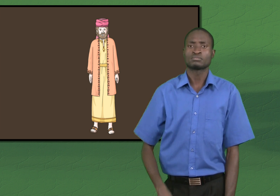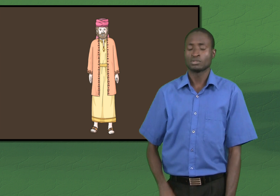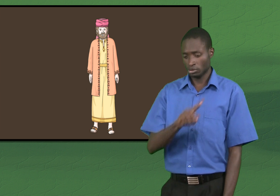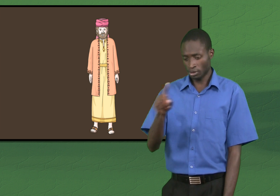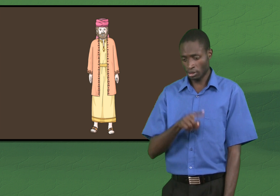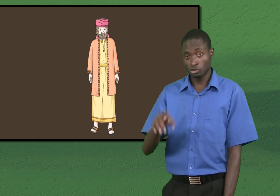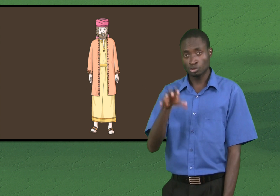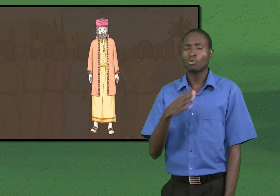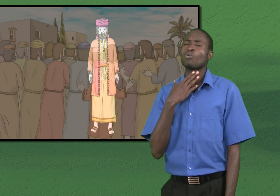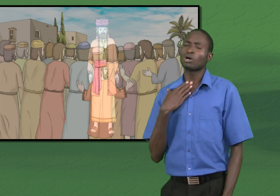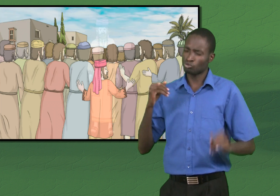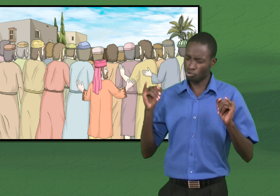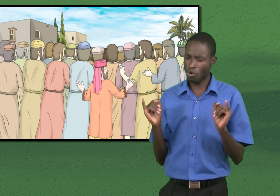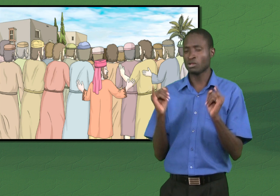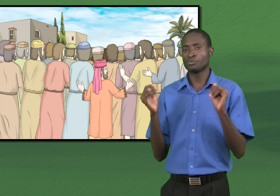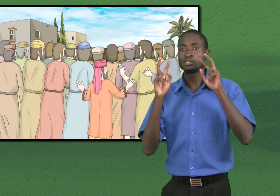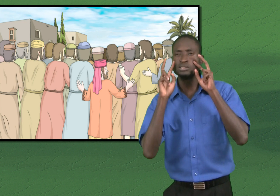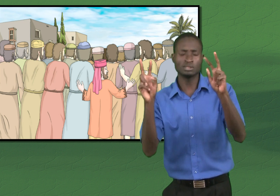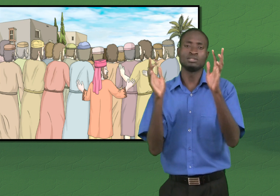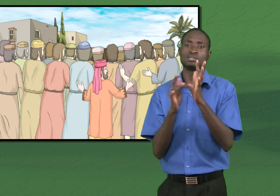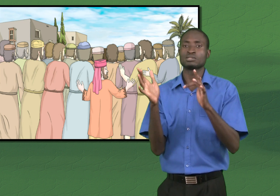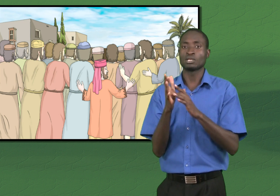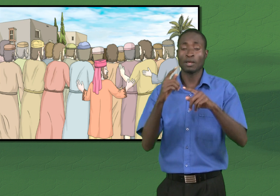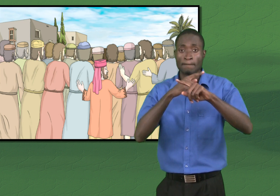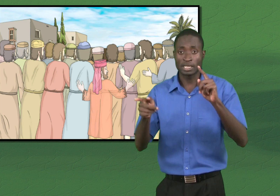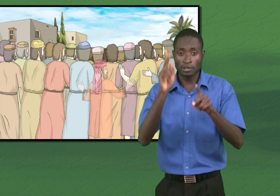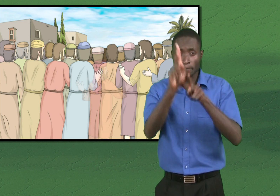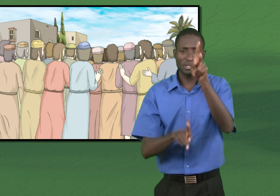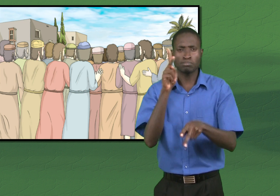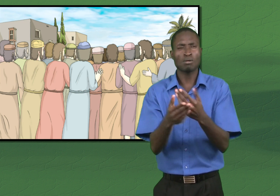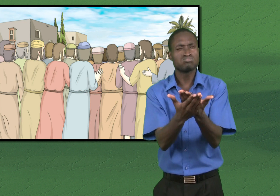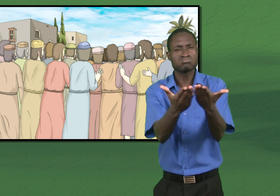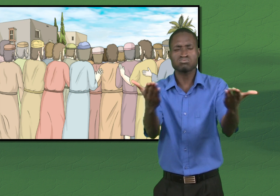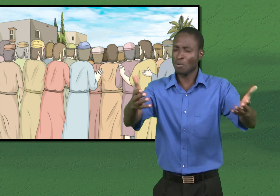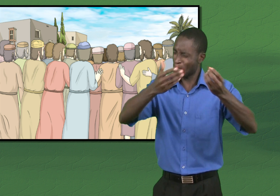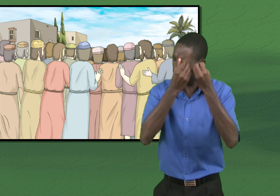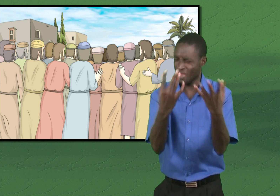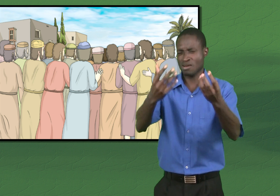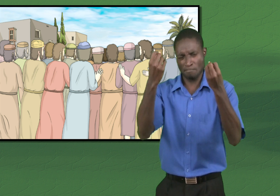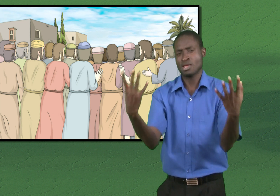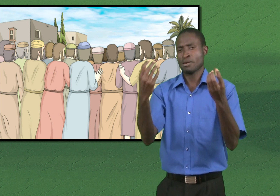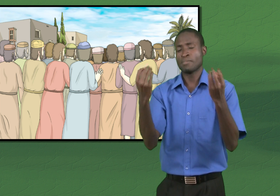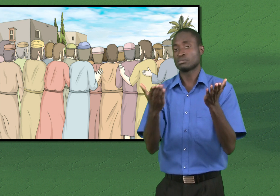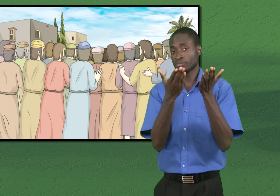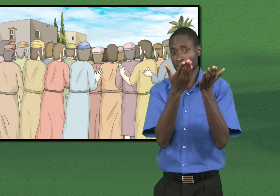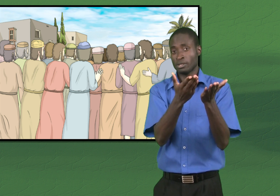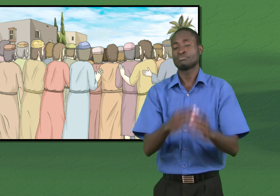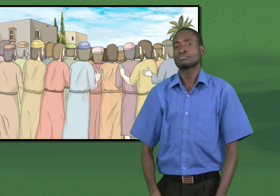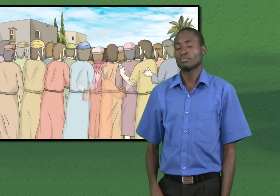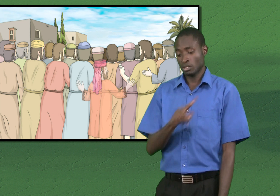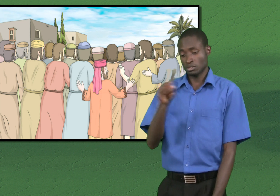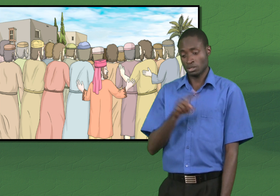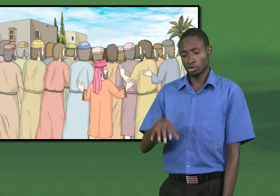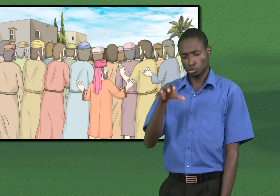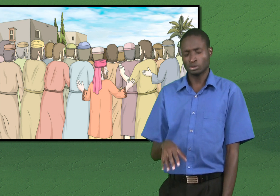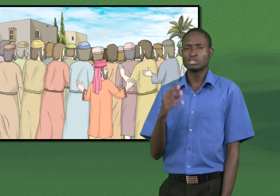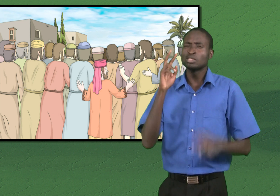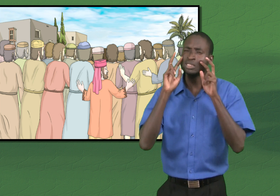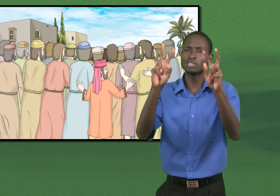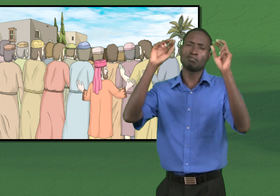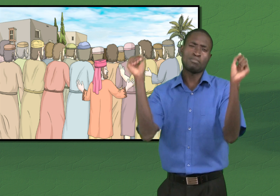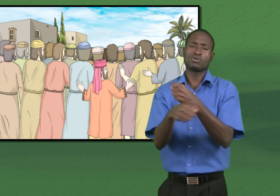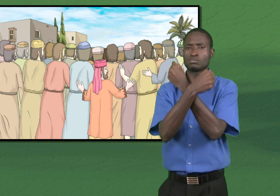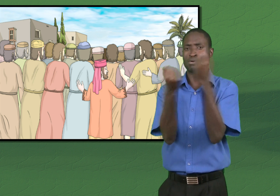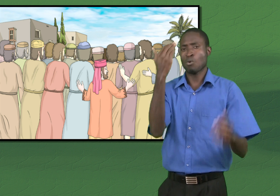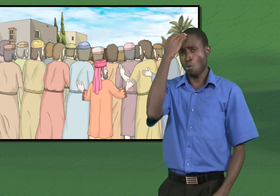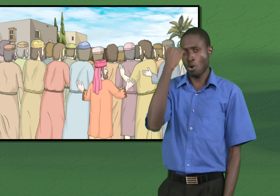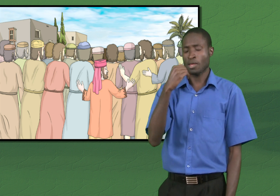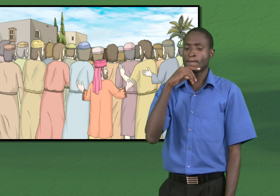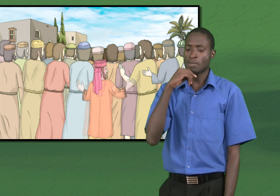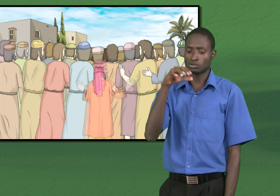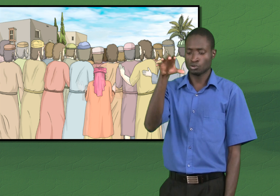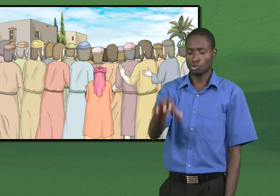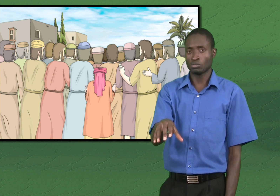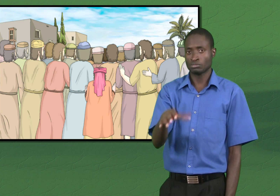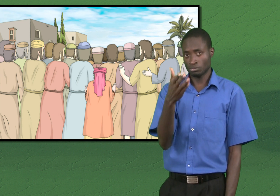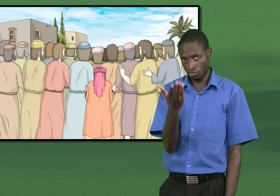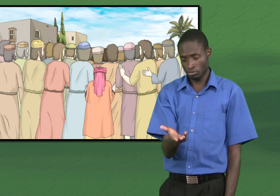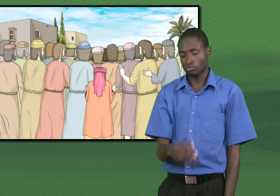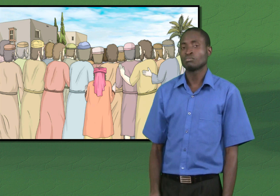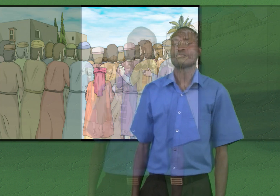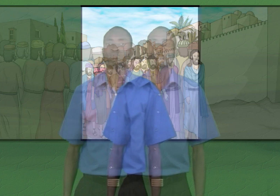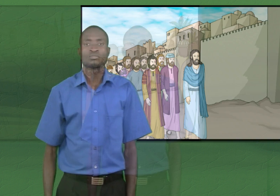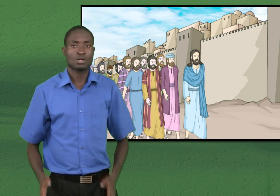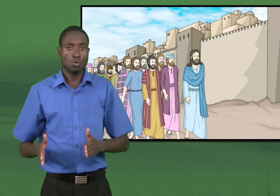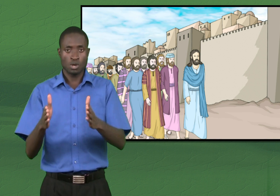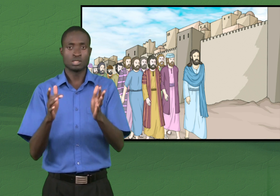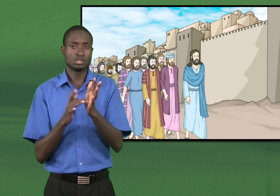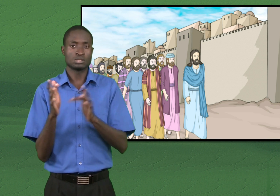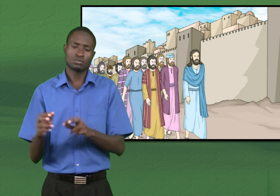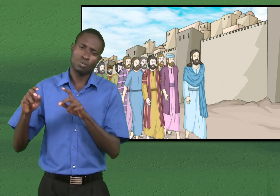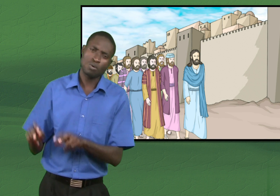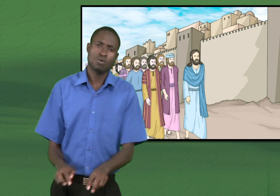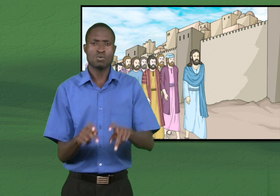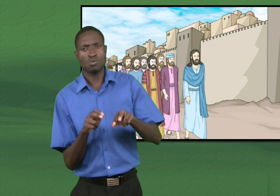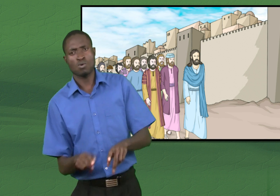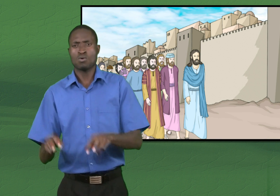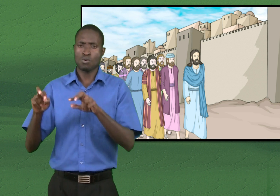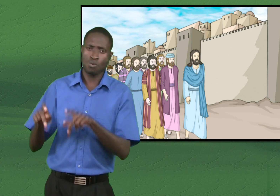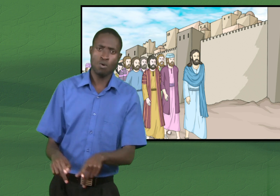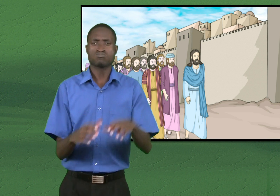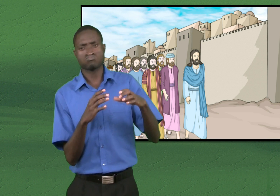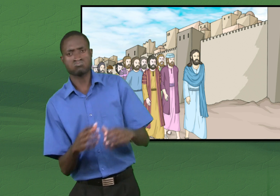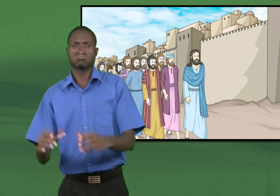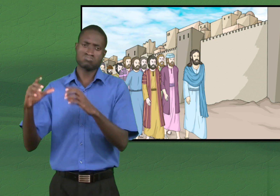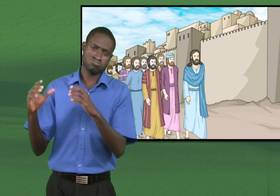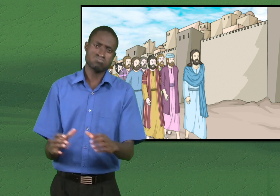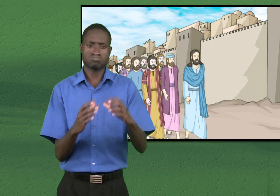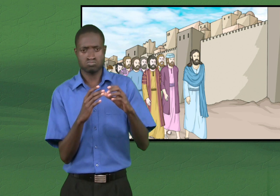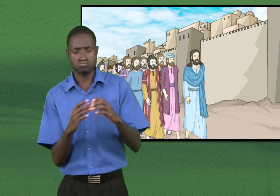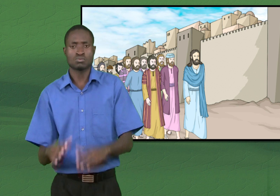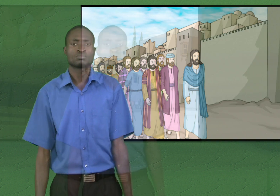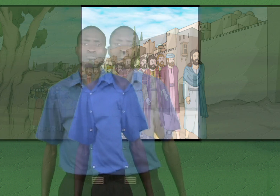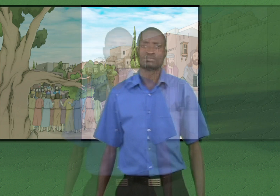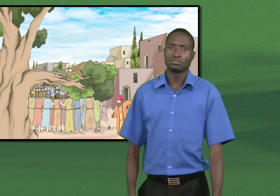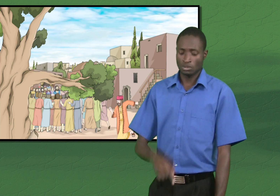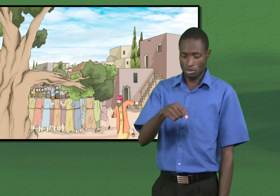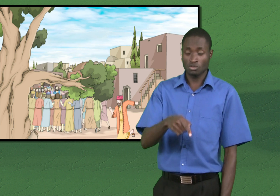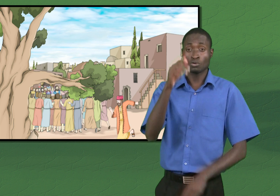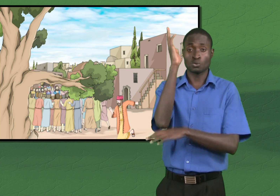He was trying to see who Jesus was, but could not see over the crowd because he was small in stature.